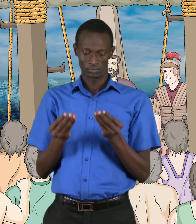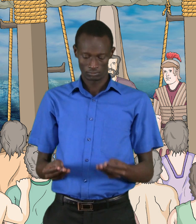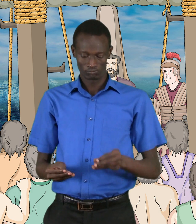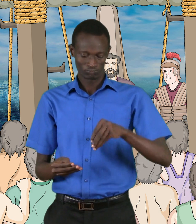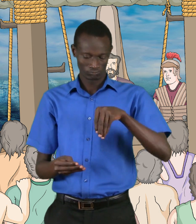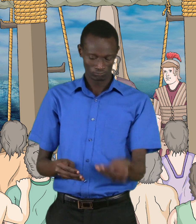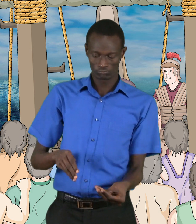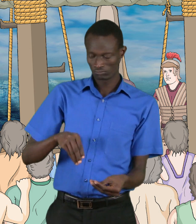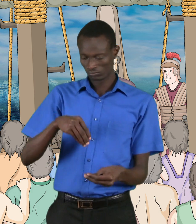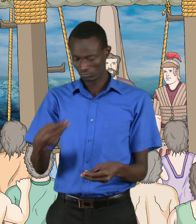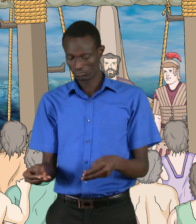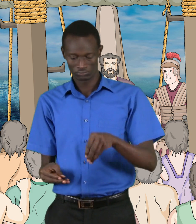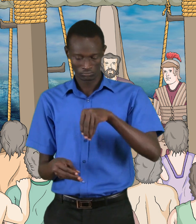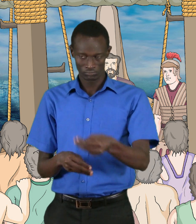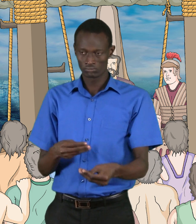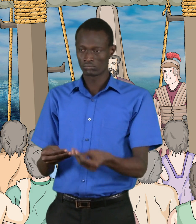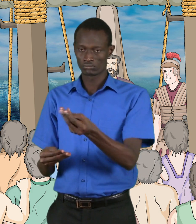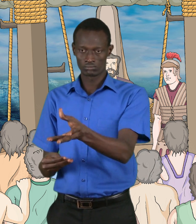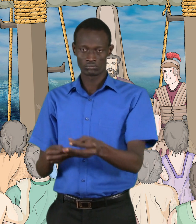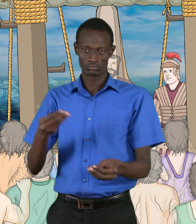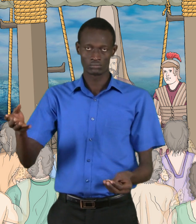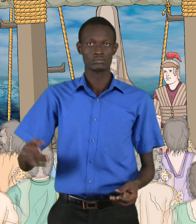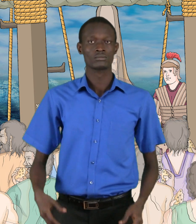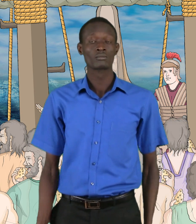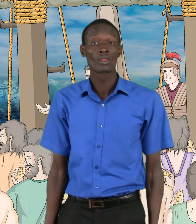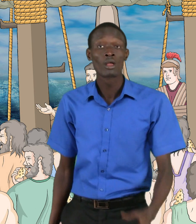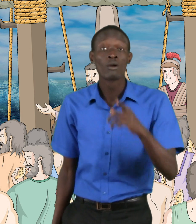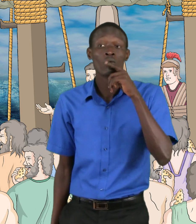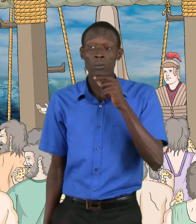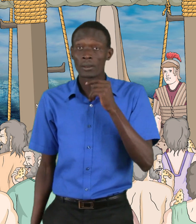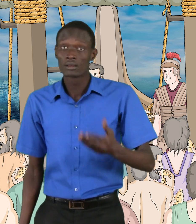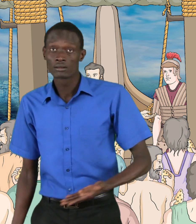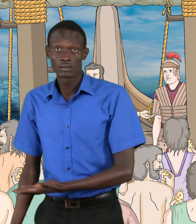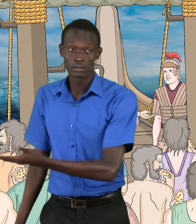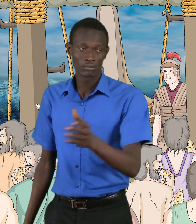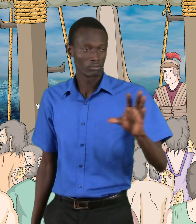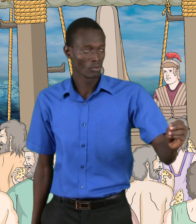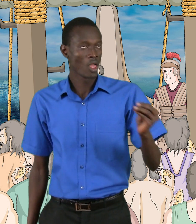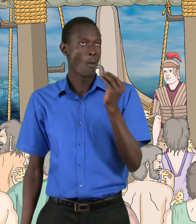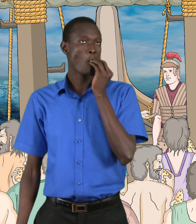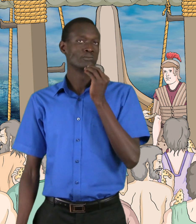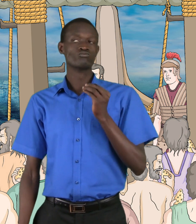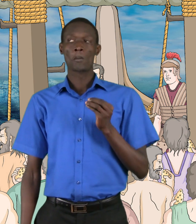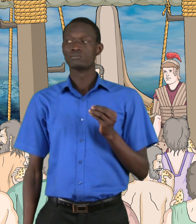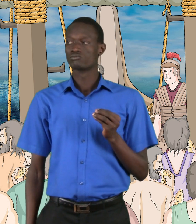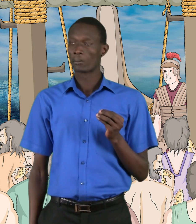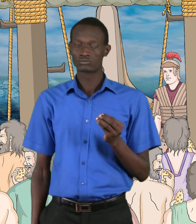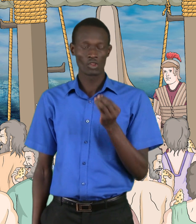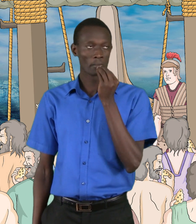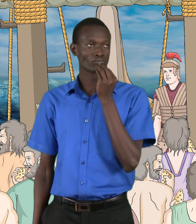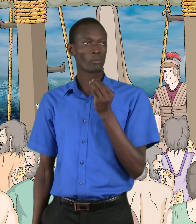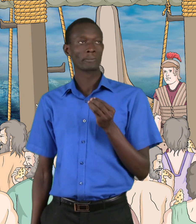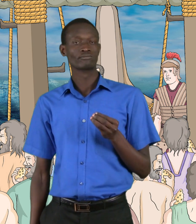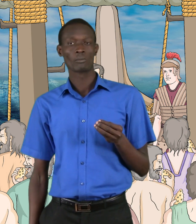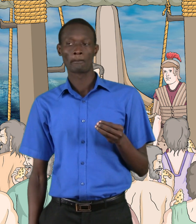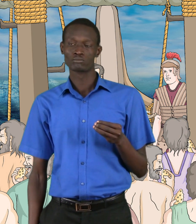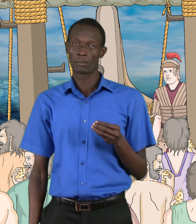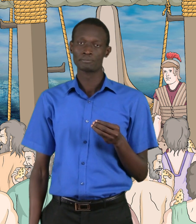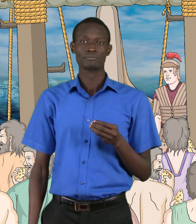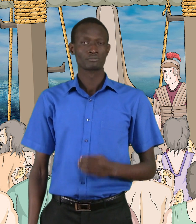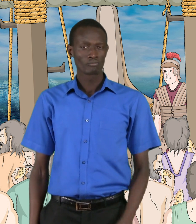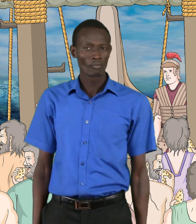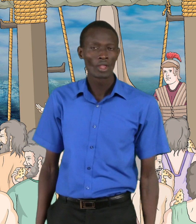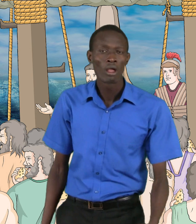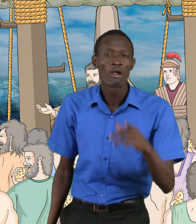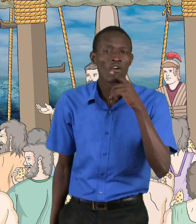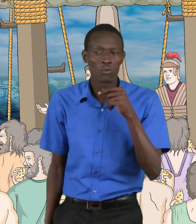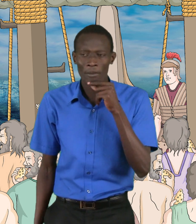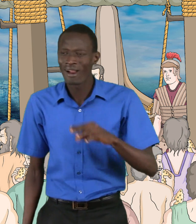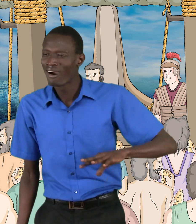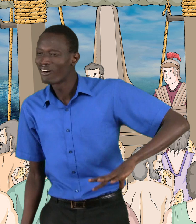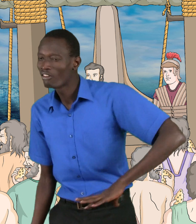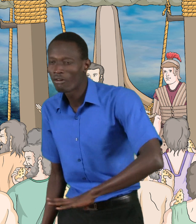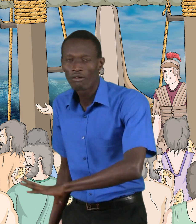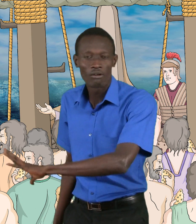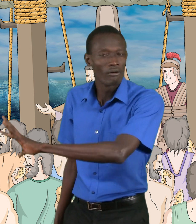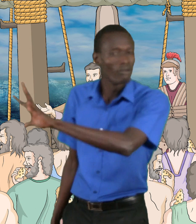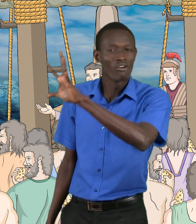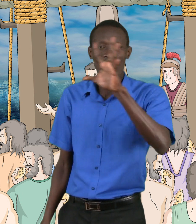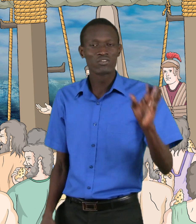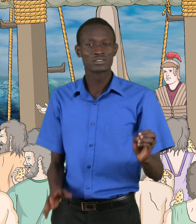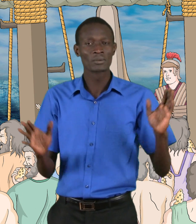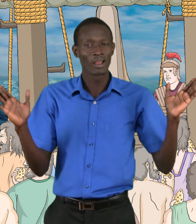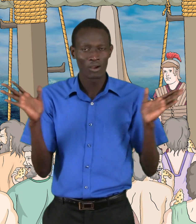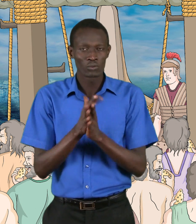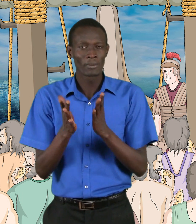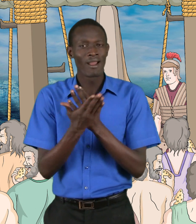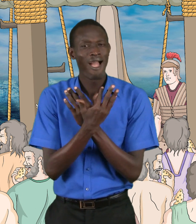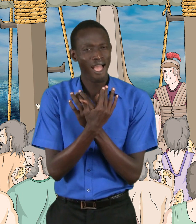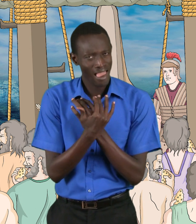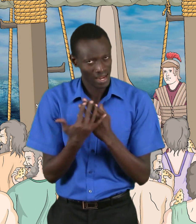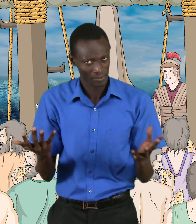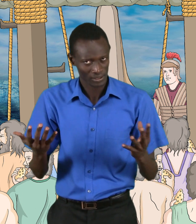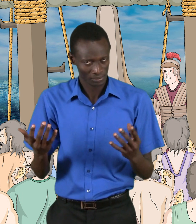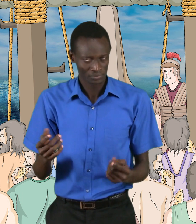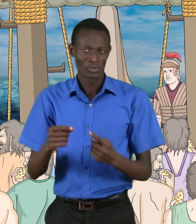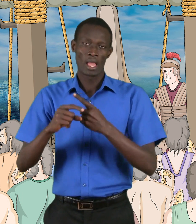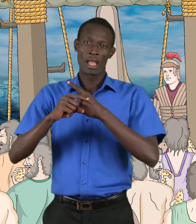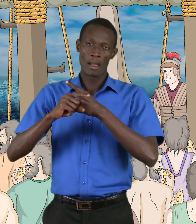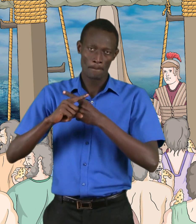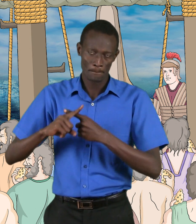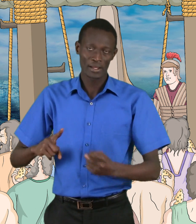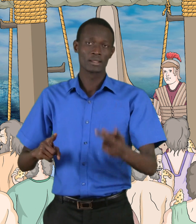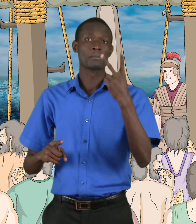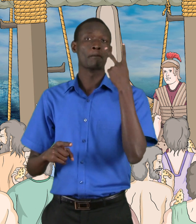They were all encouraged and took some food themselves.